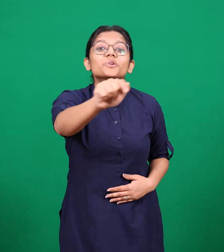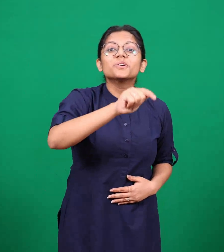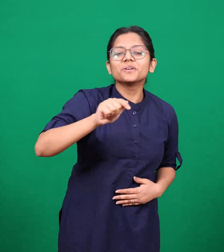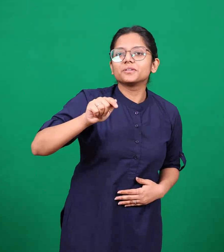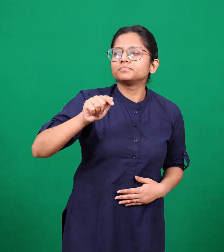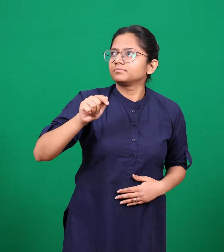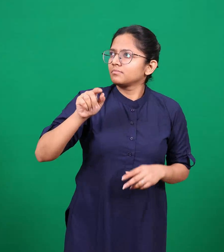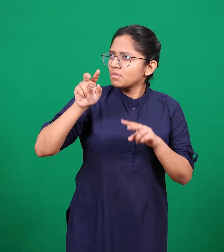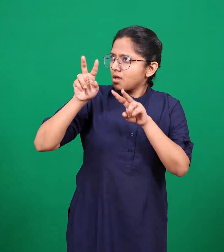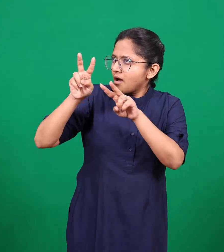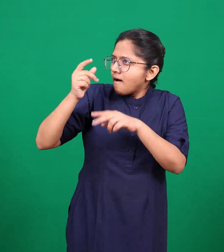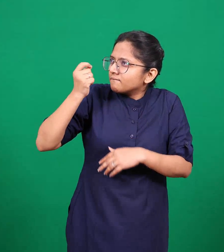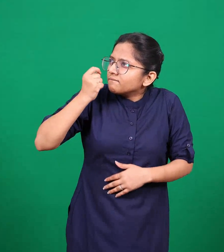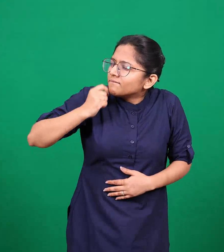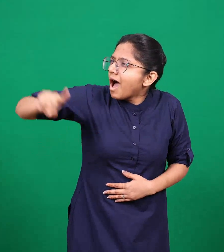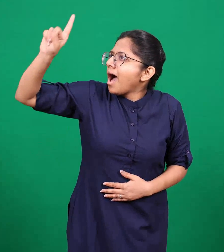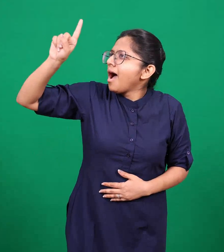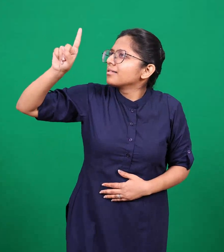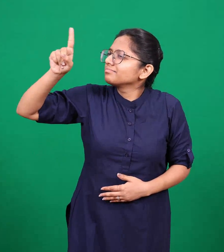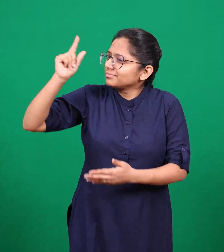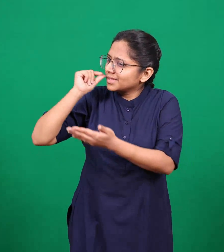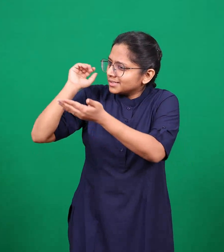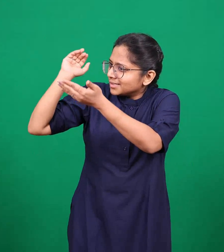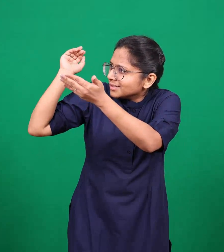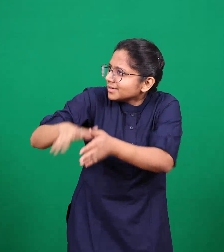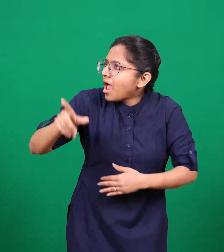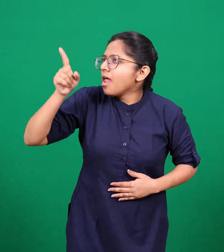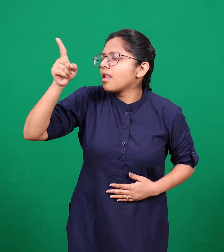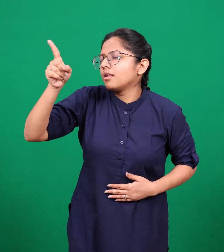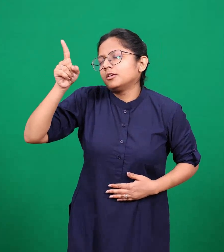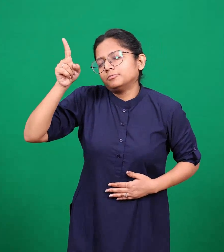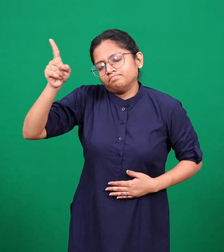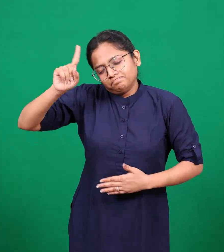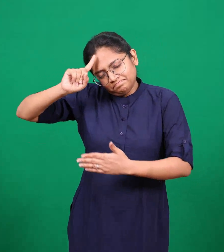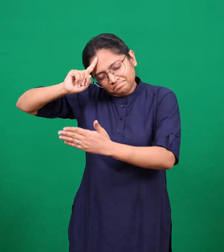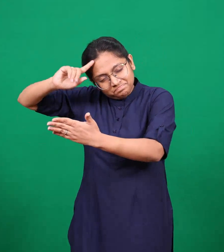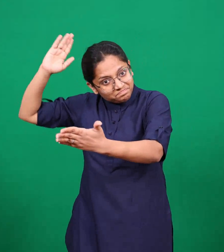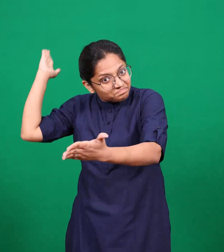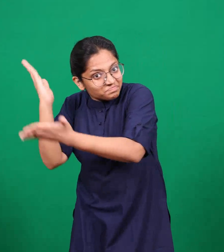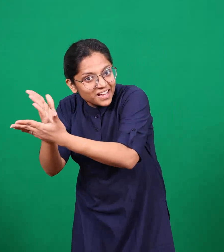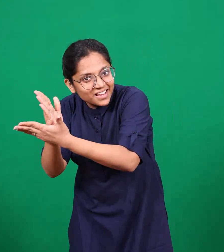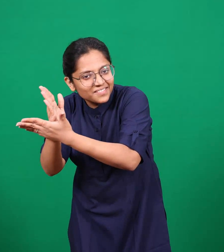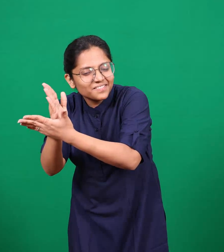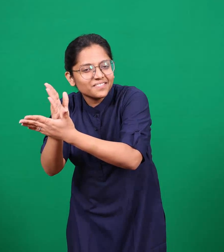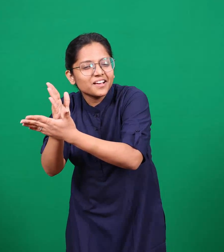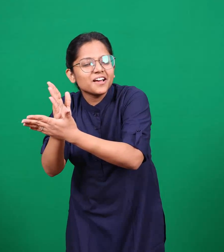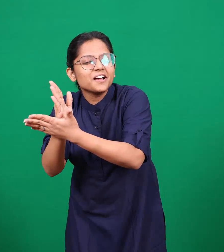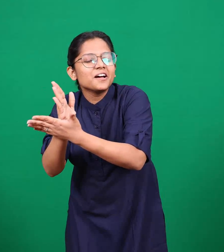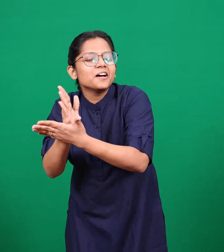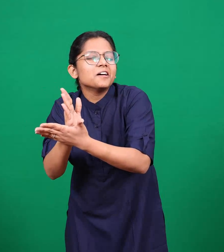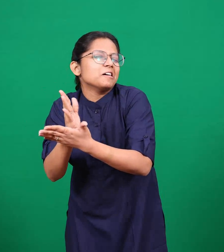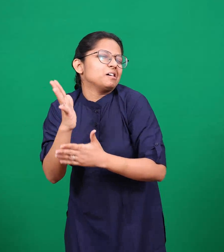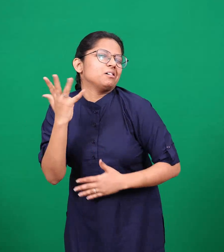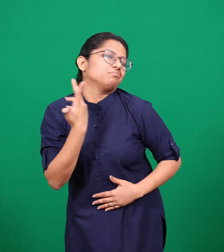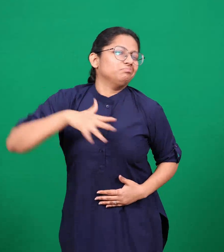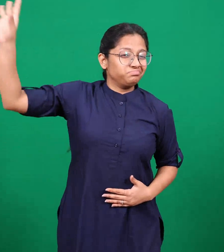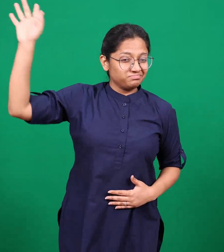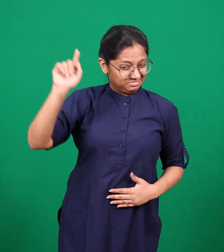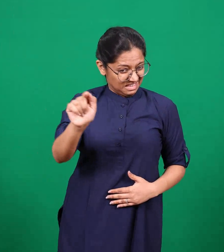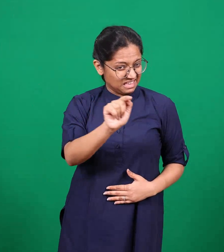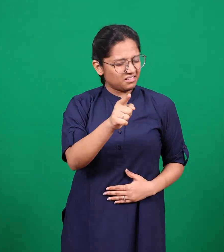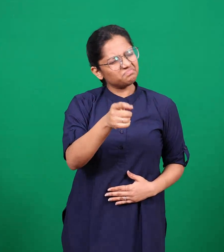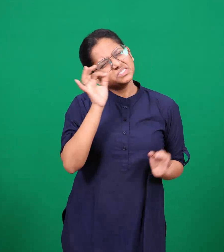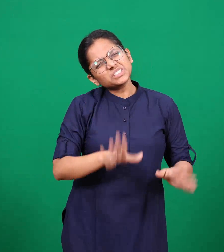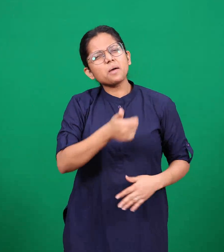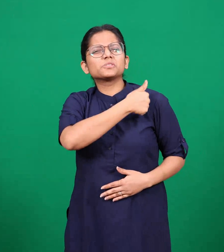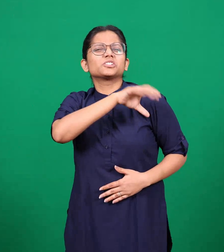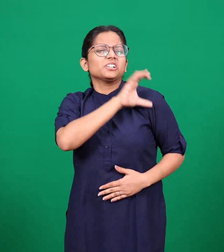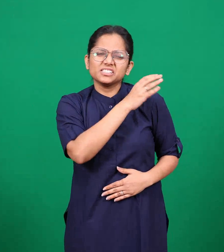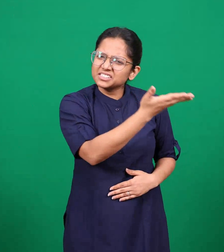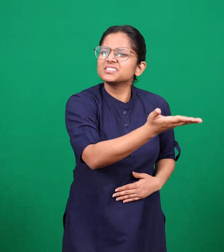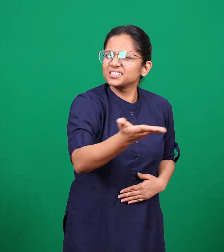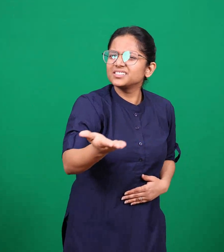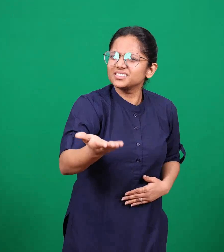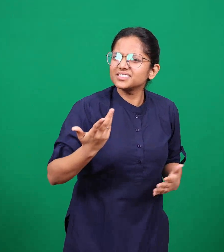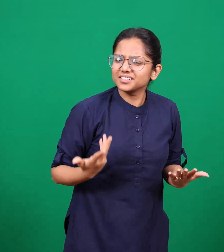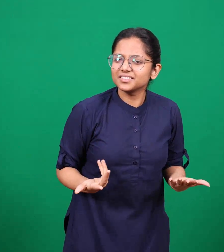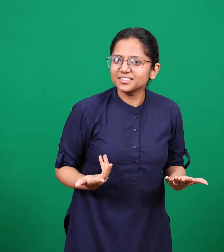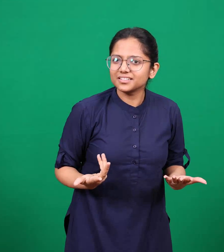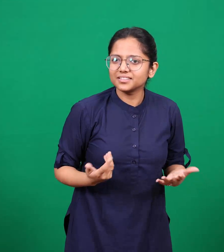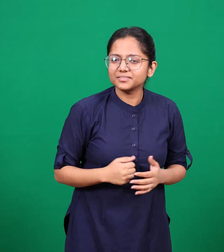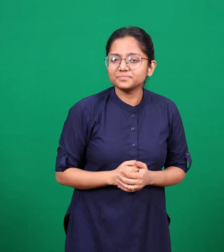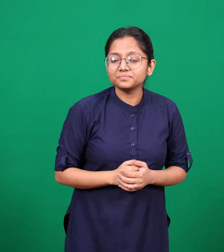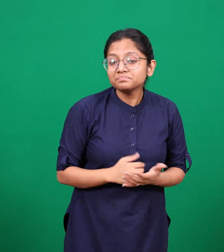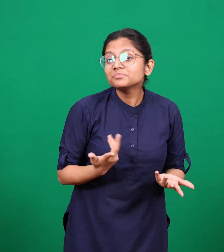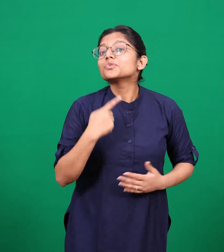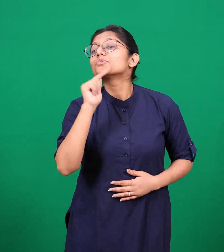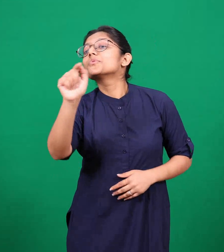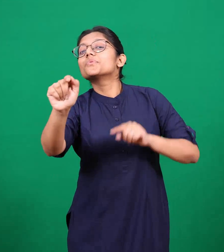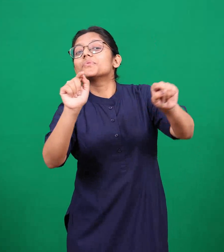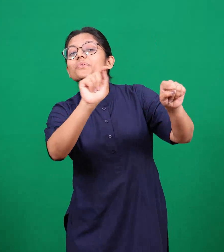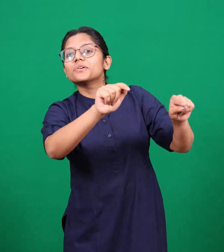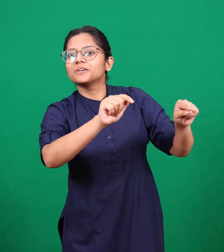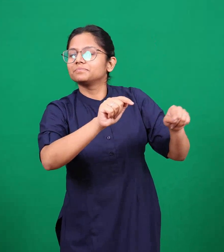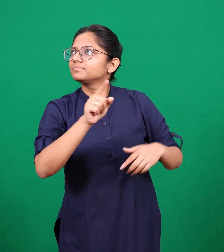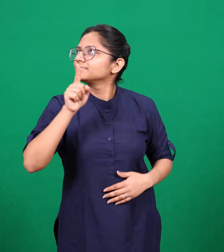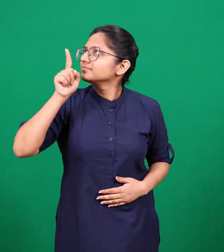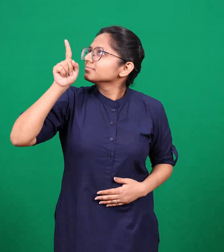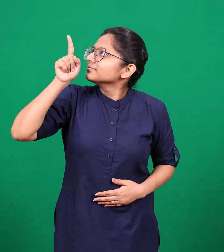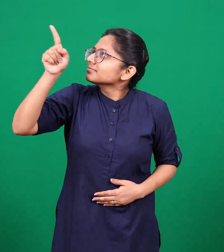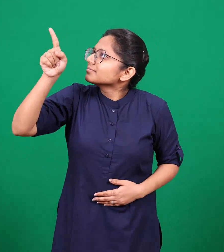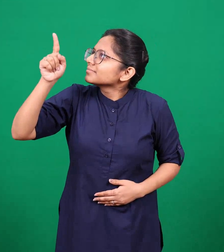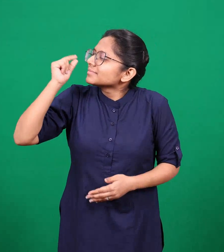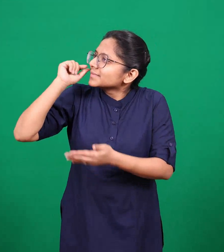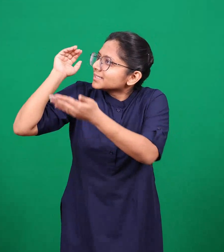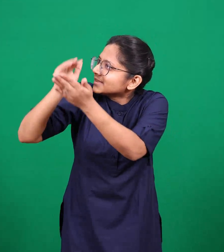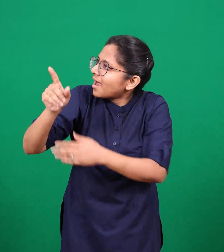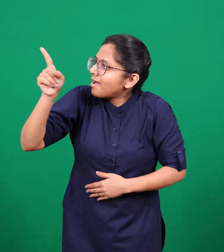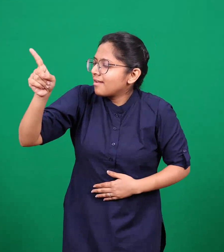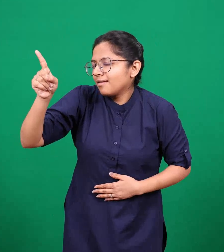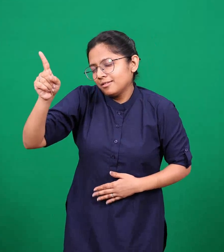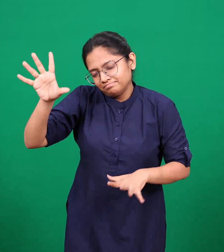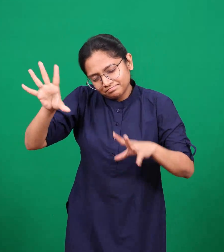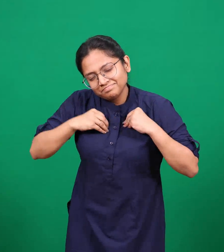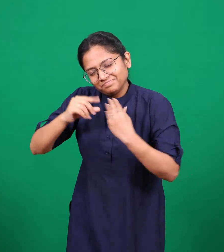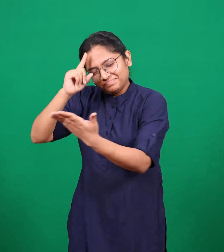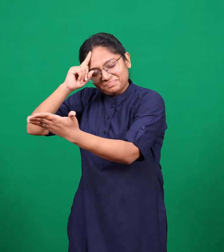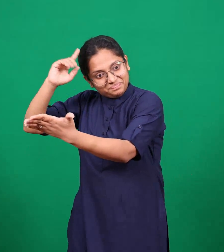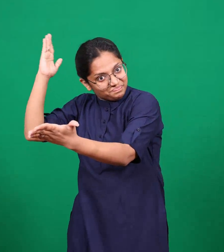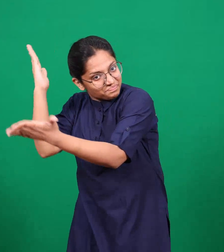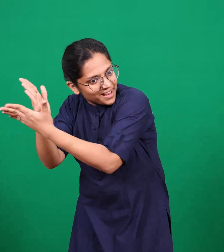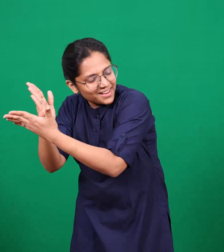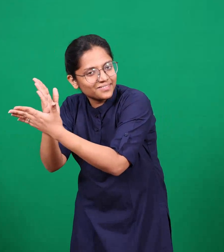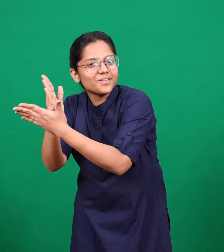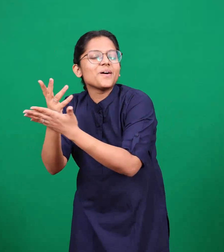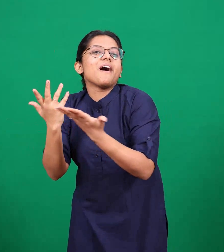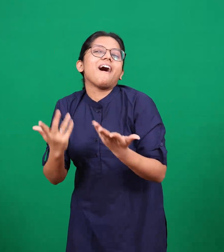This is the antichrist, who denies the Father and the Son.